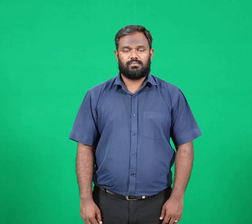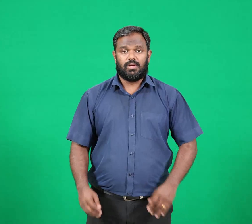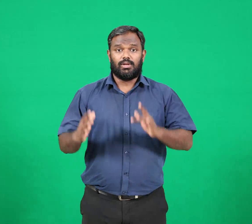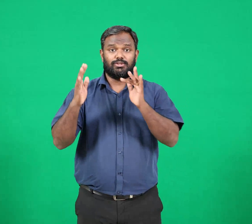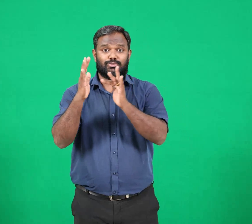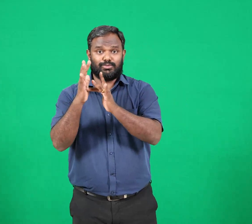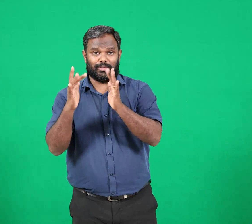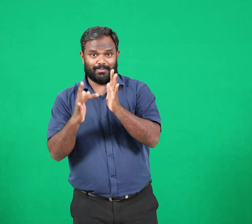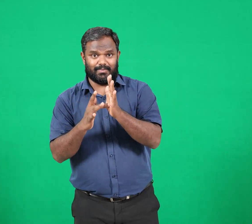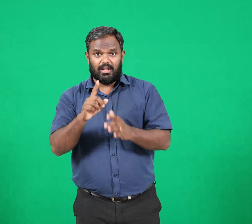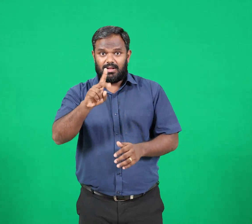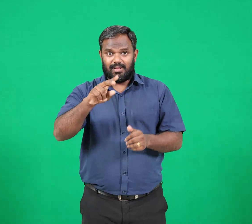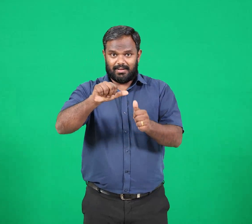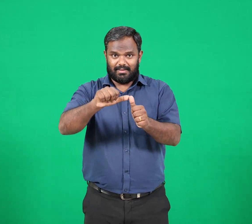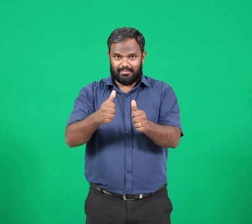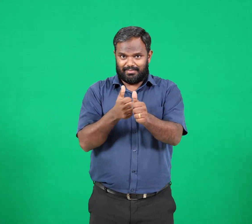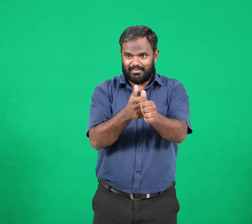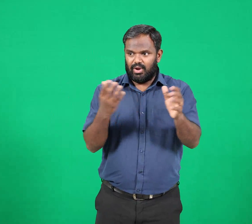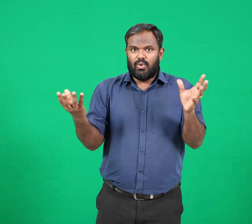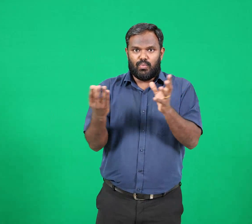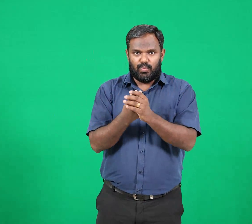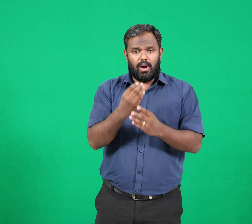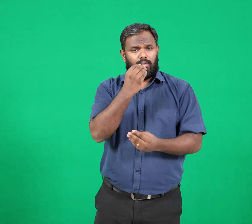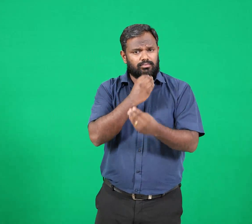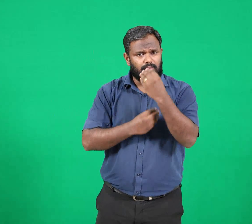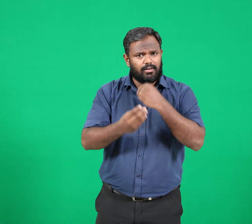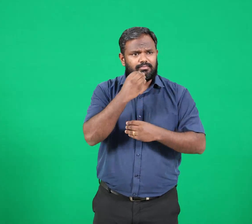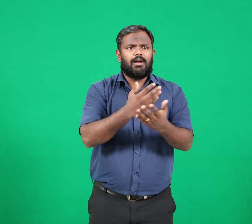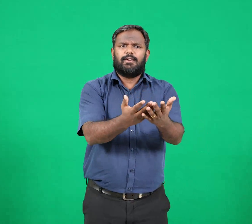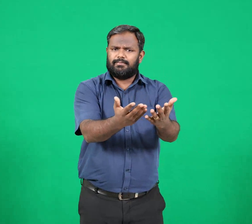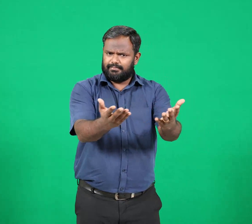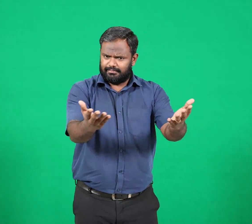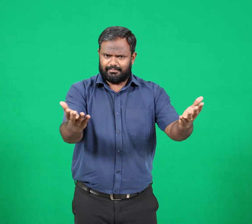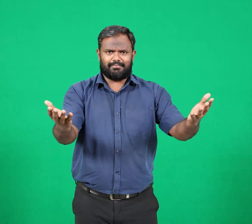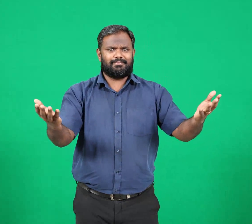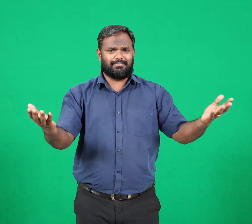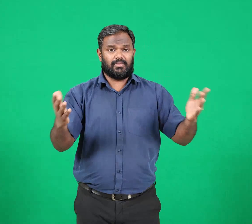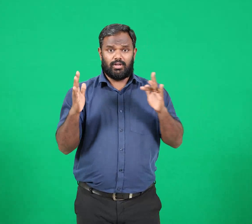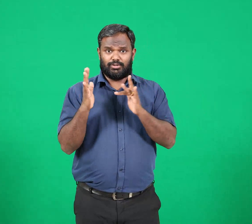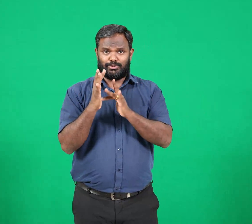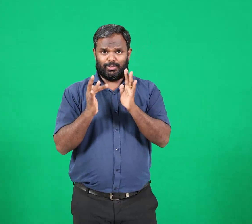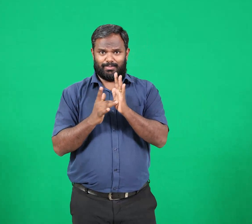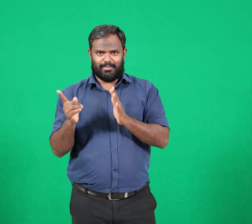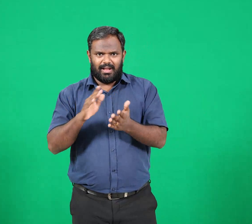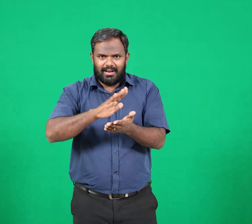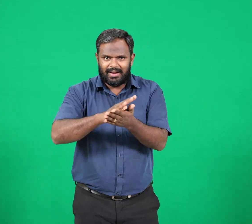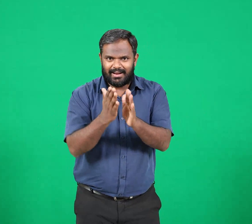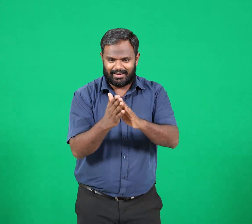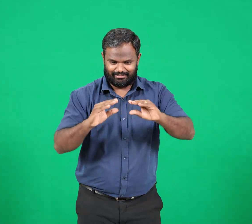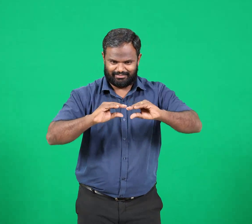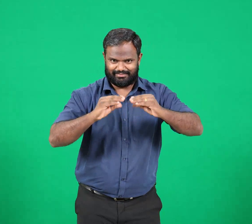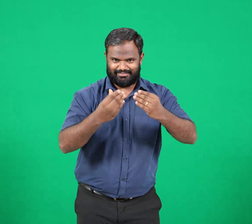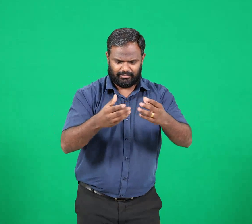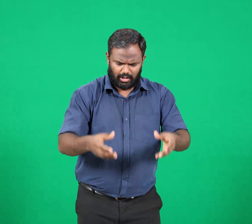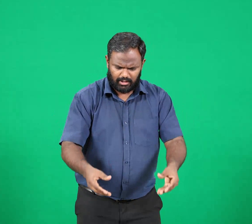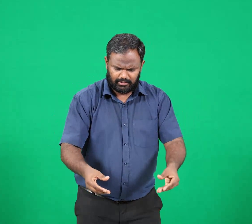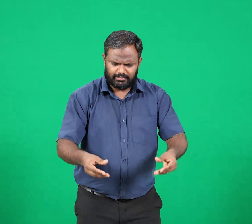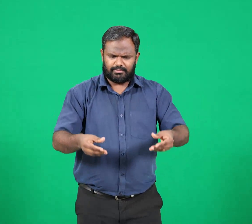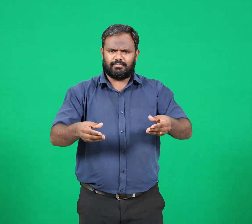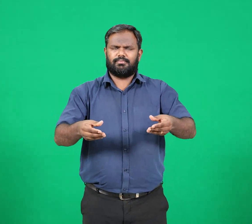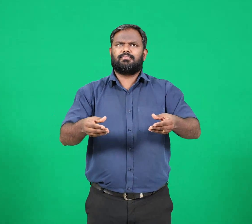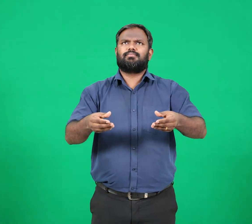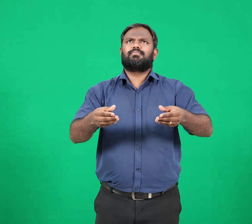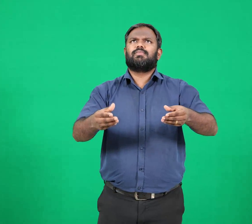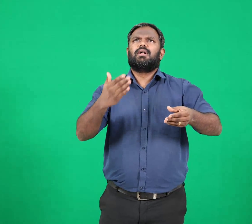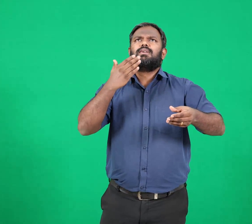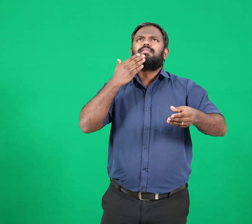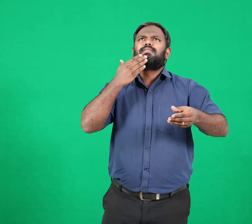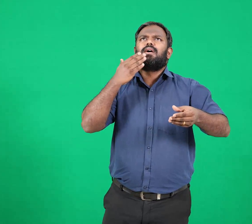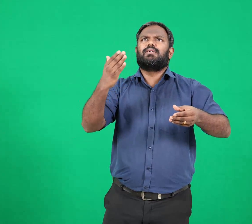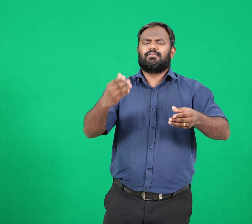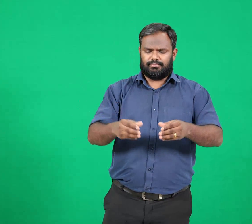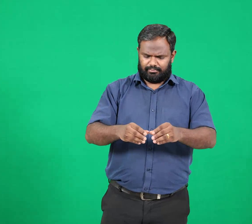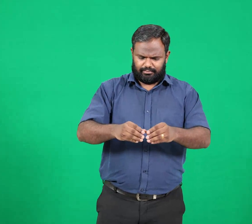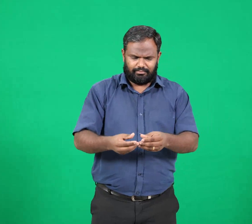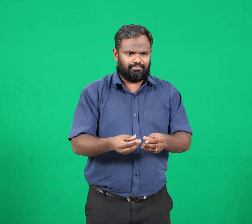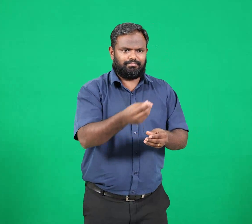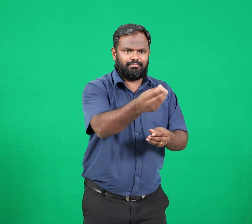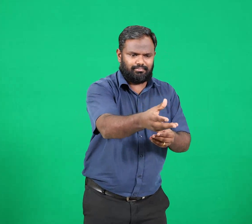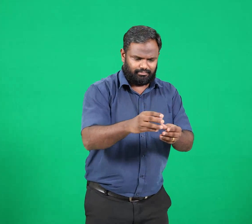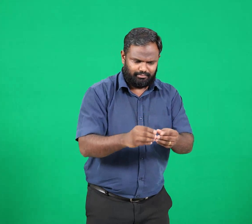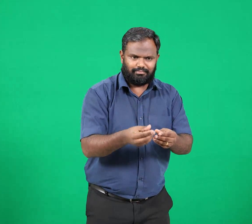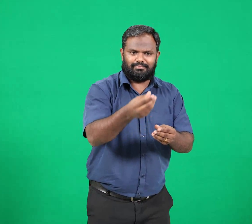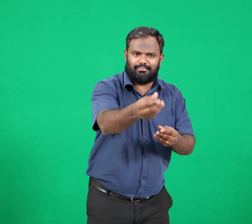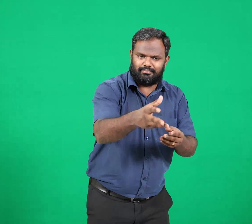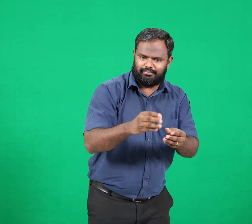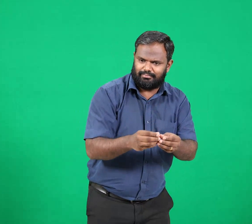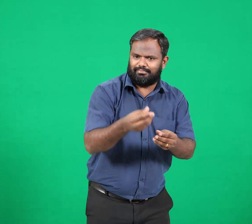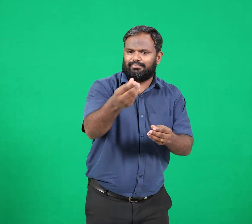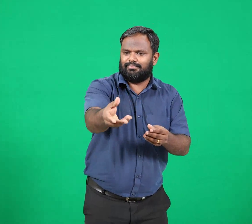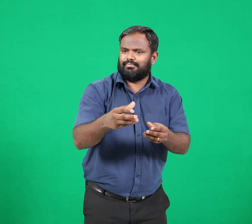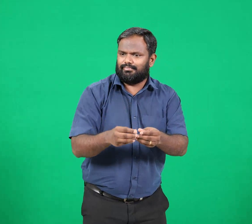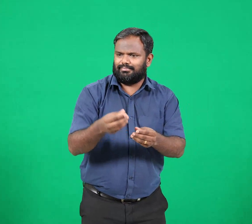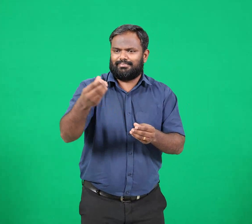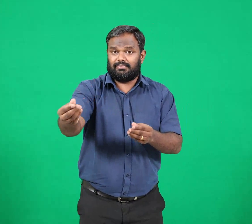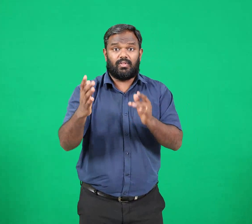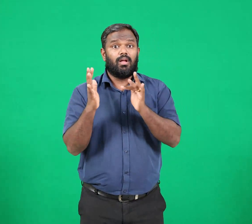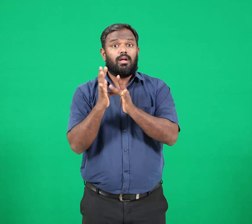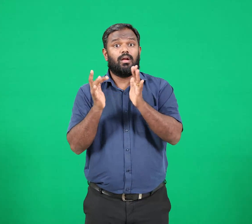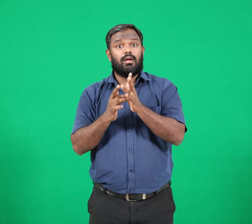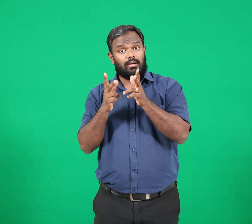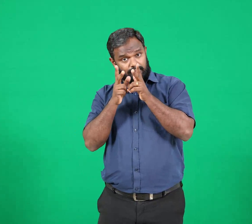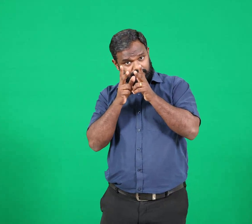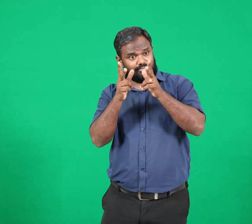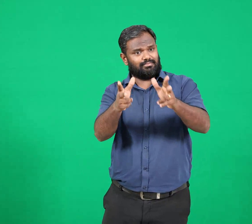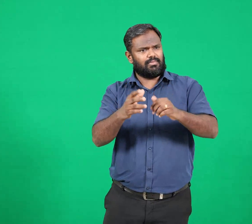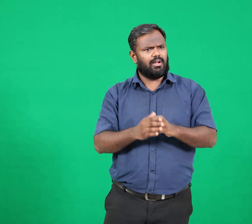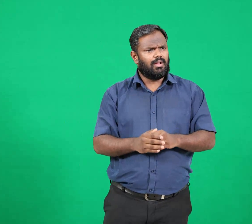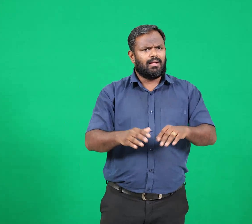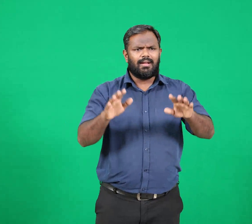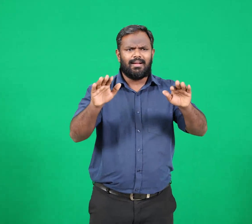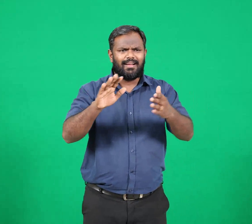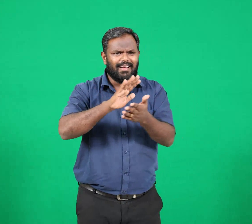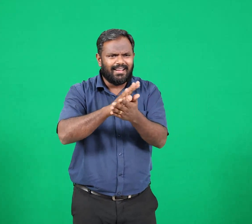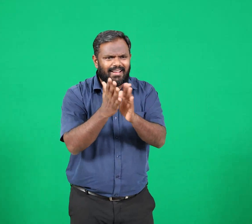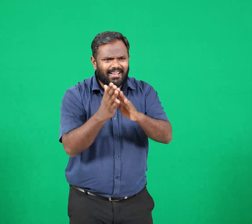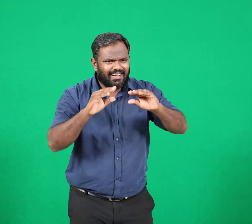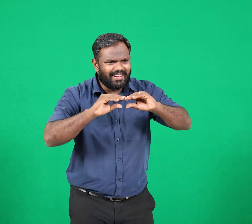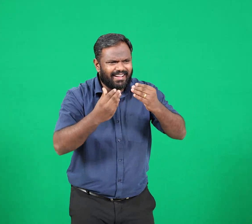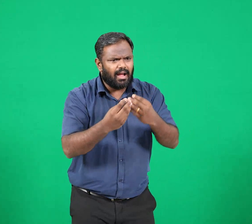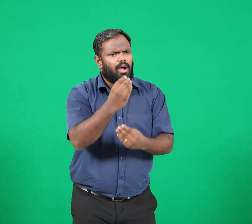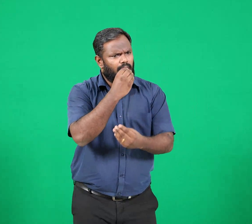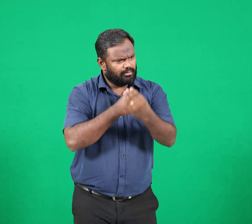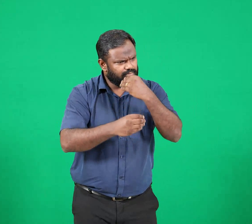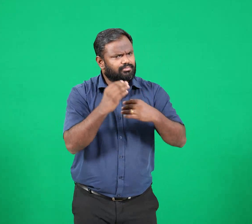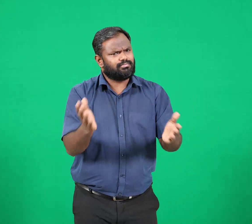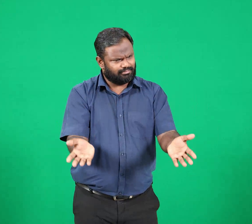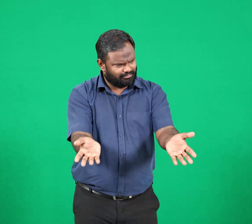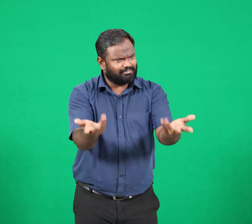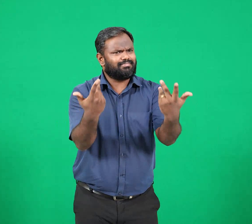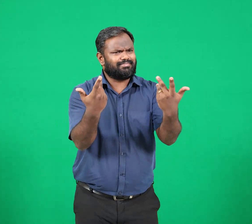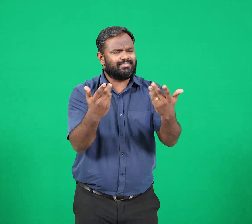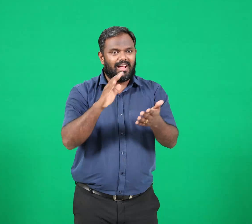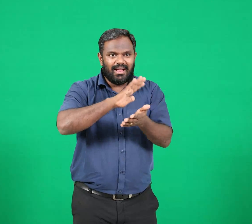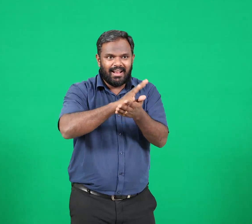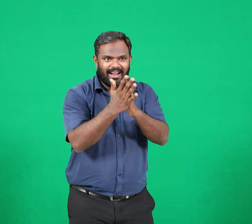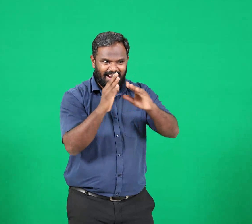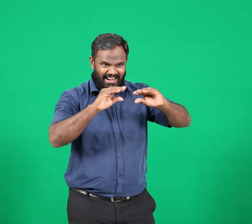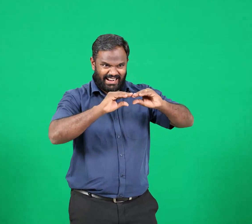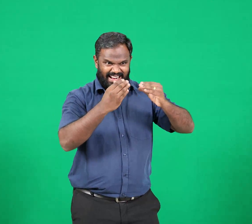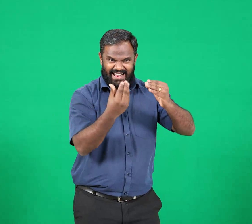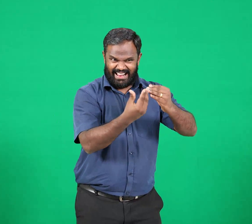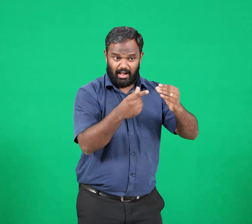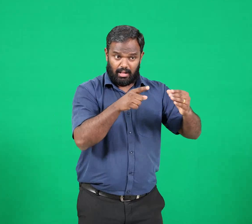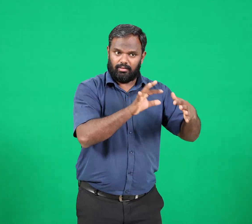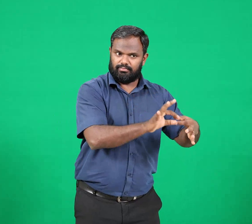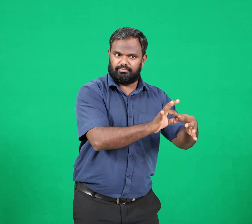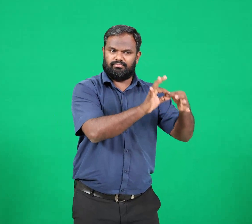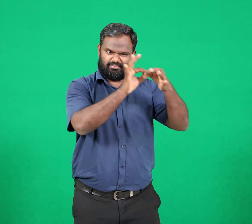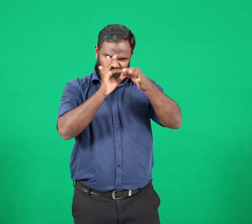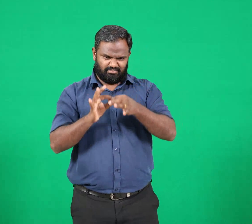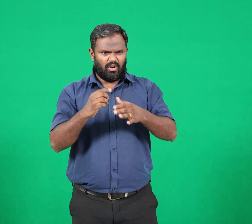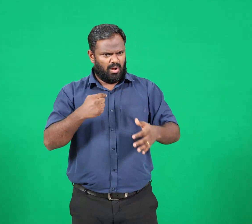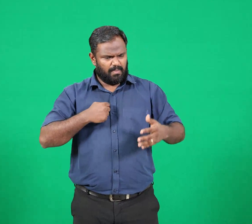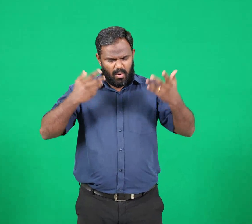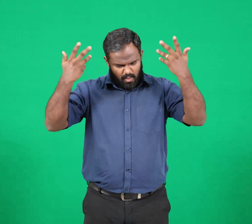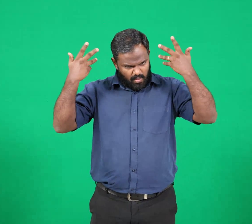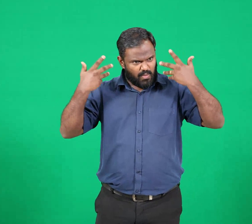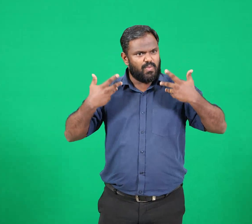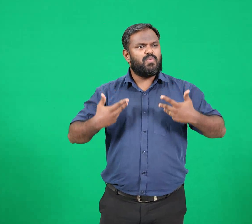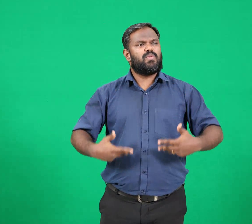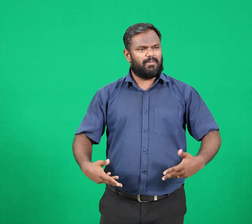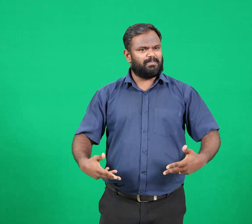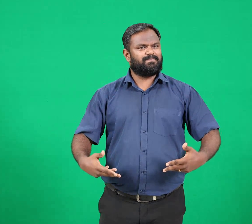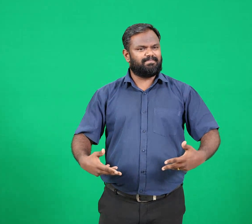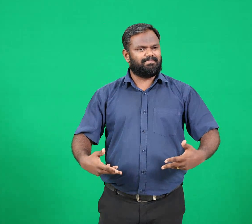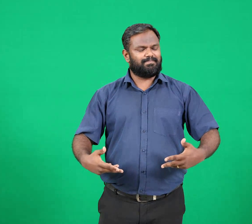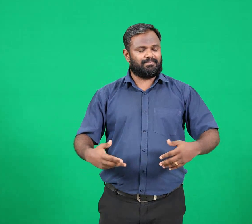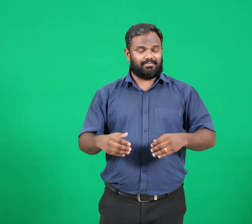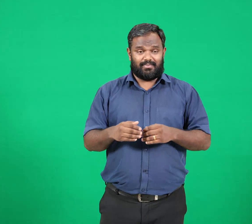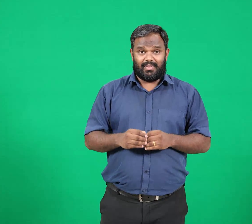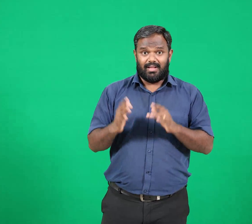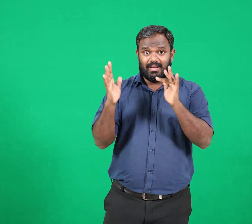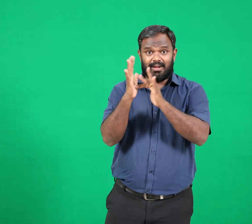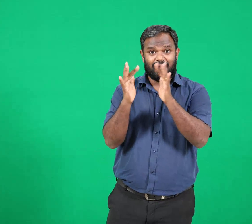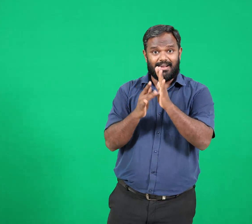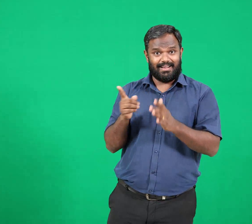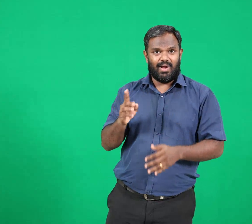While they were eating, Jesus took bread, spoke a blessing and broke it, and gave it to the disciples, saying, "Take and eat;